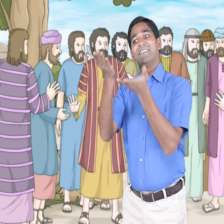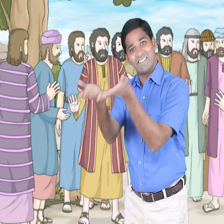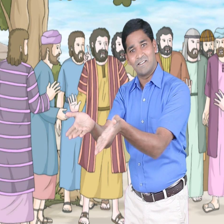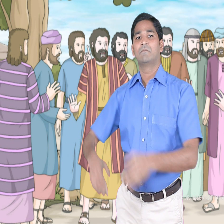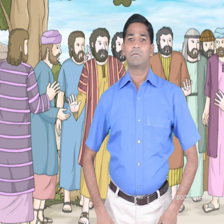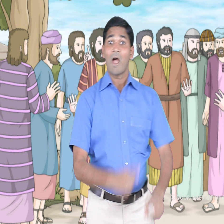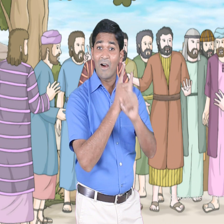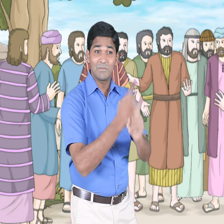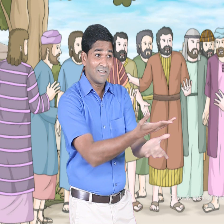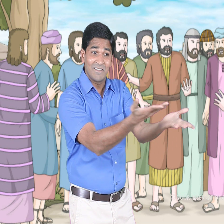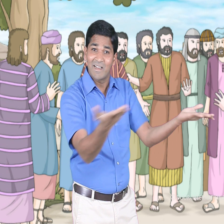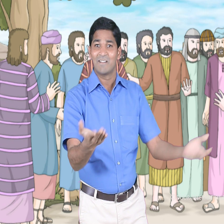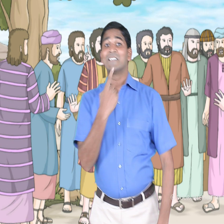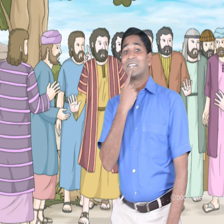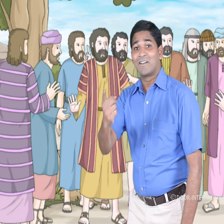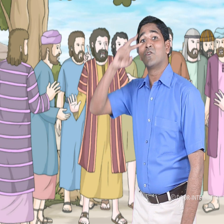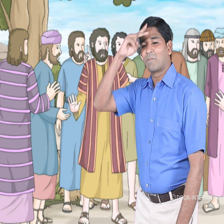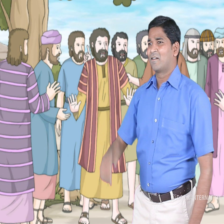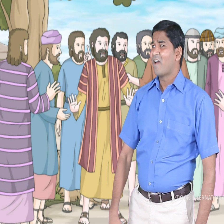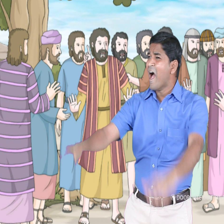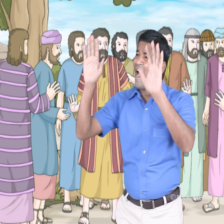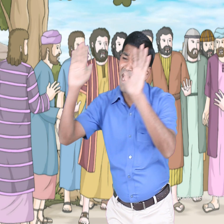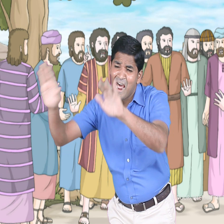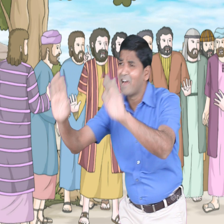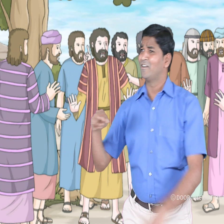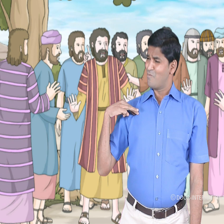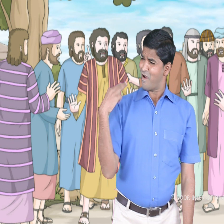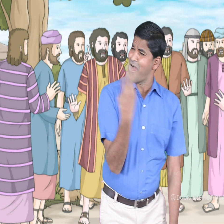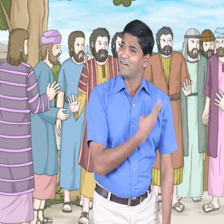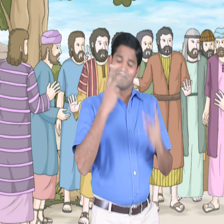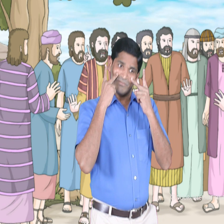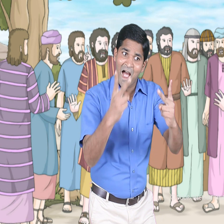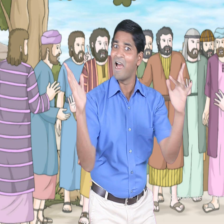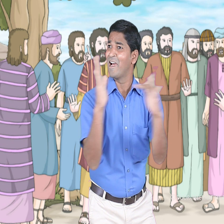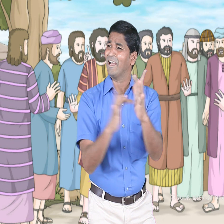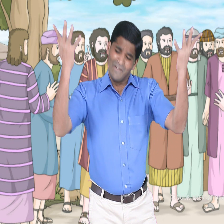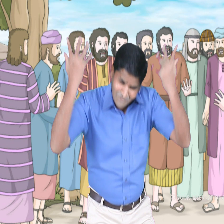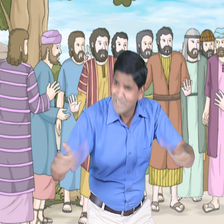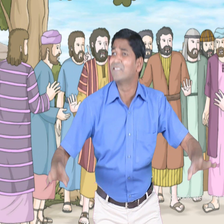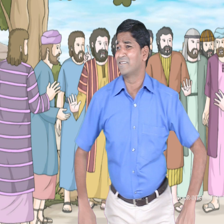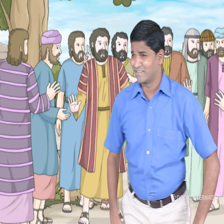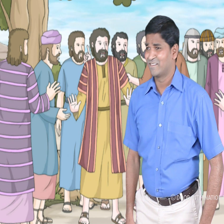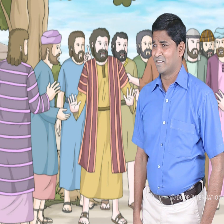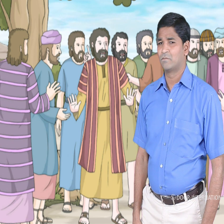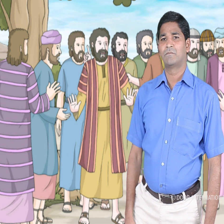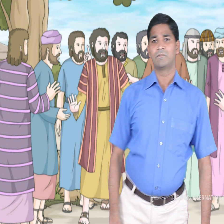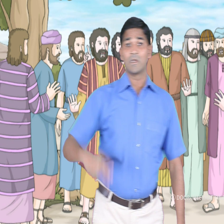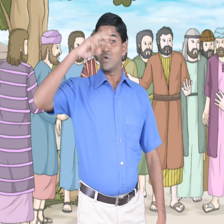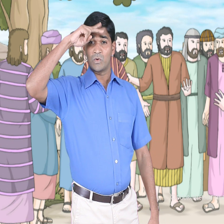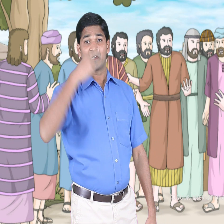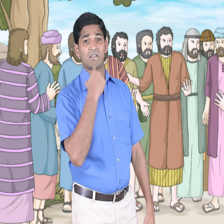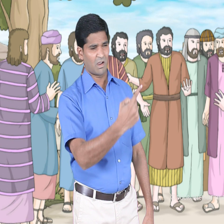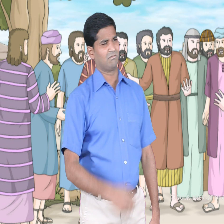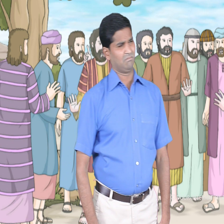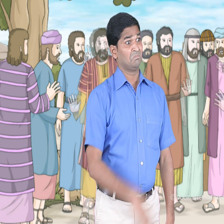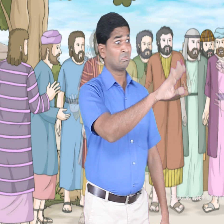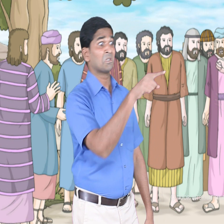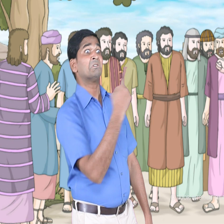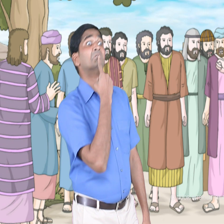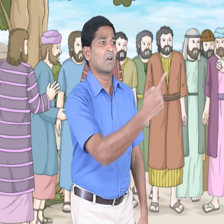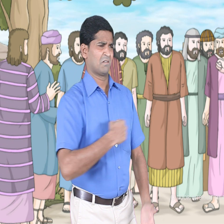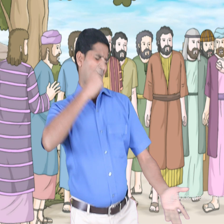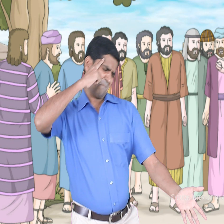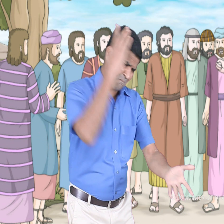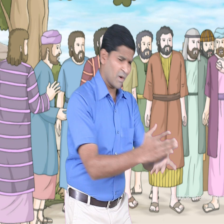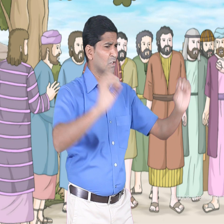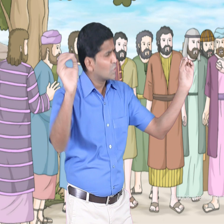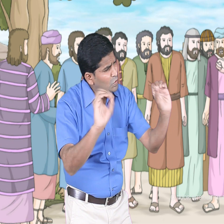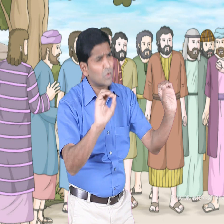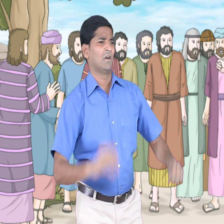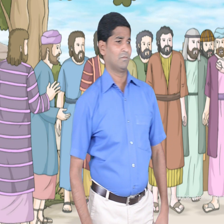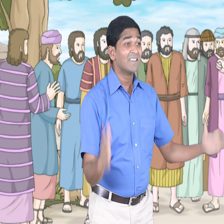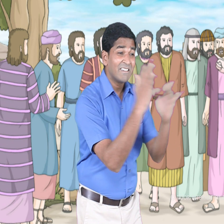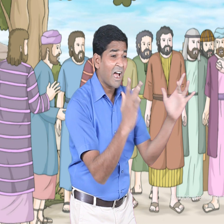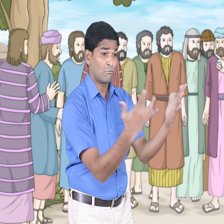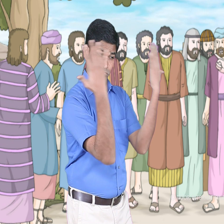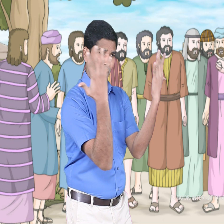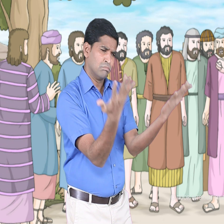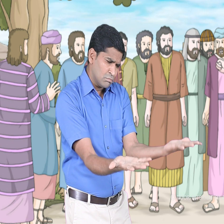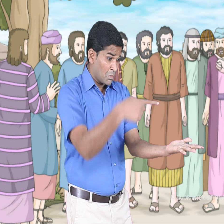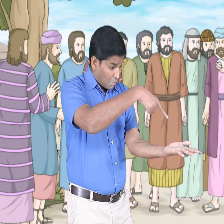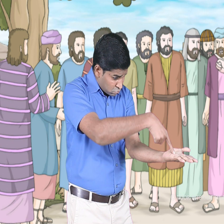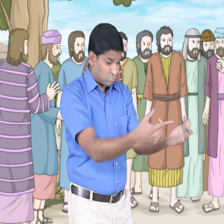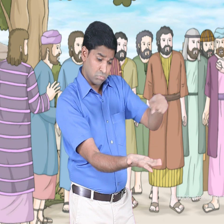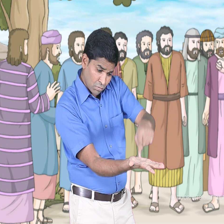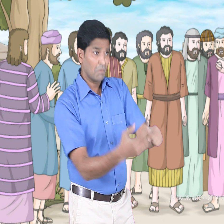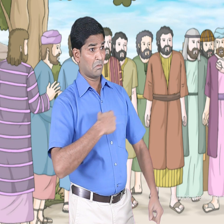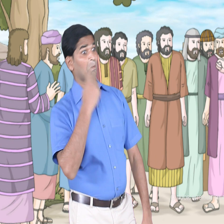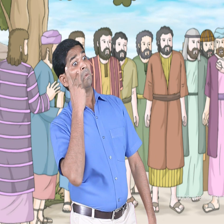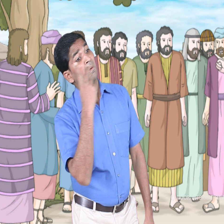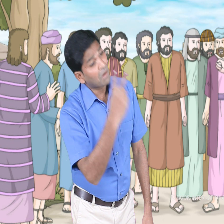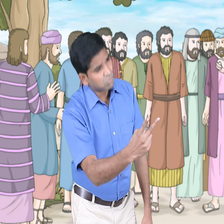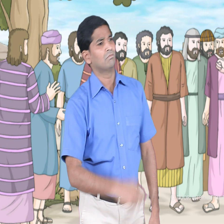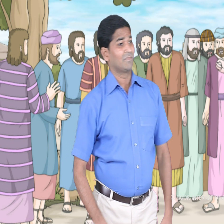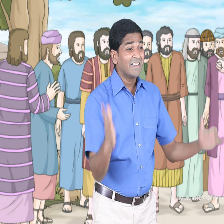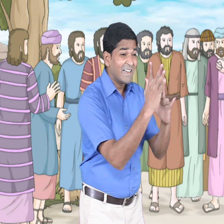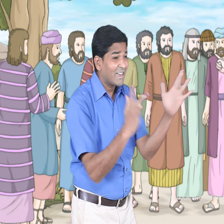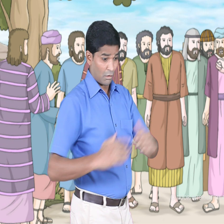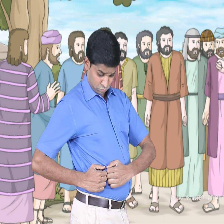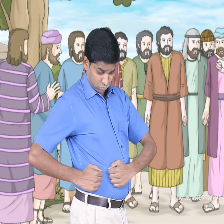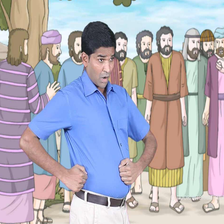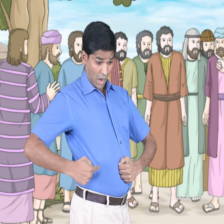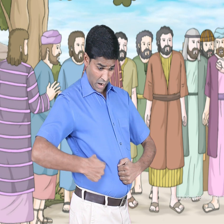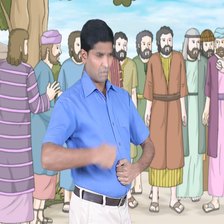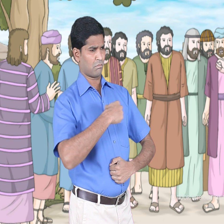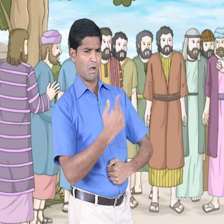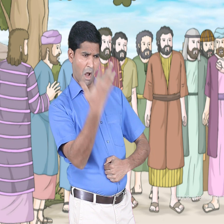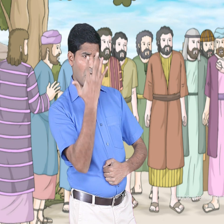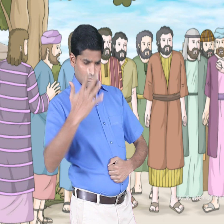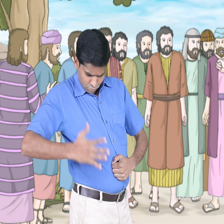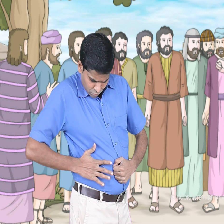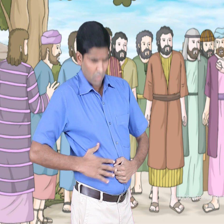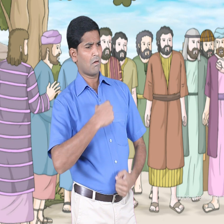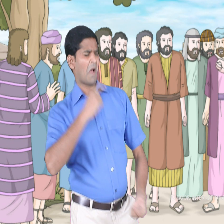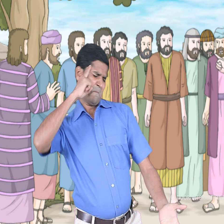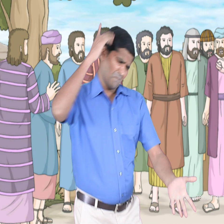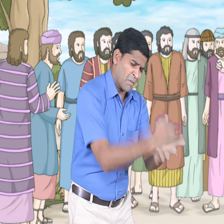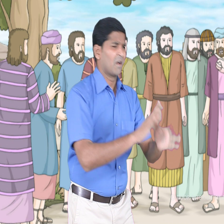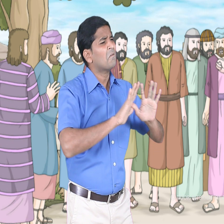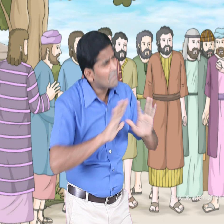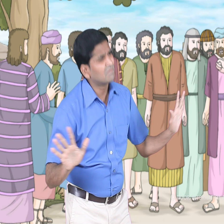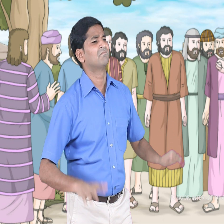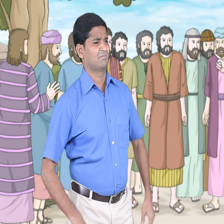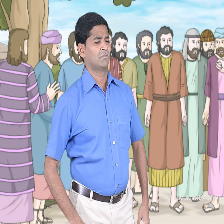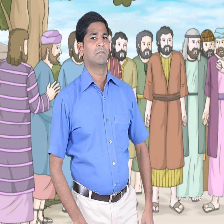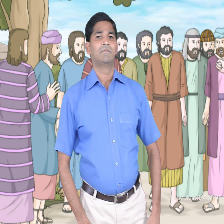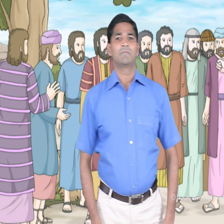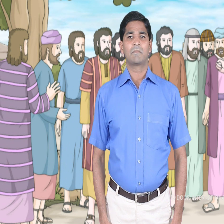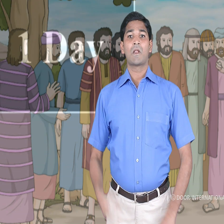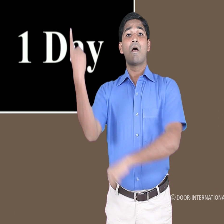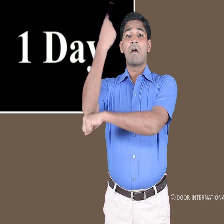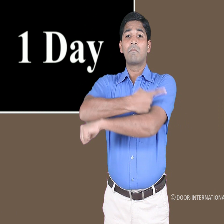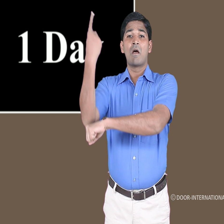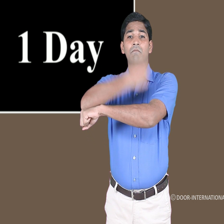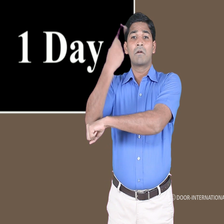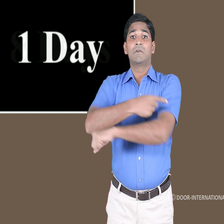But he replied, “Unless I see the nail marks in His hands, and put my finger where the nails have been, and put my hand into His side, I will never believe.”